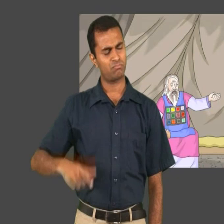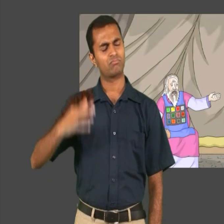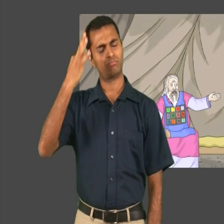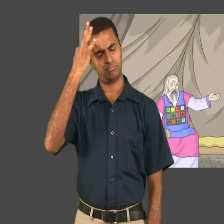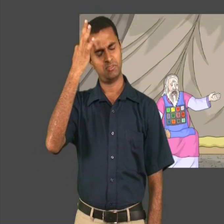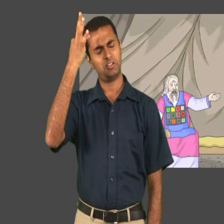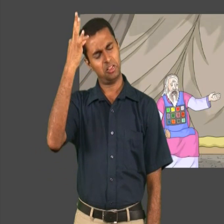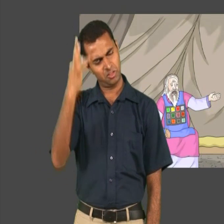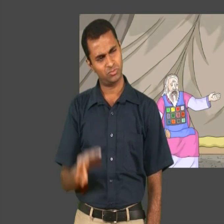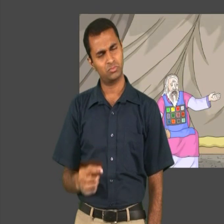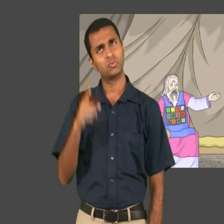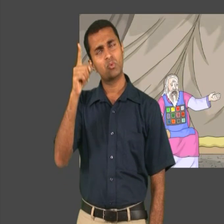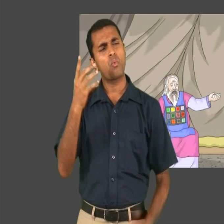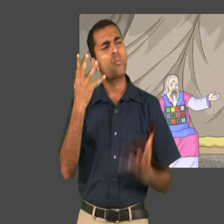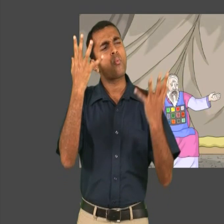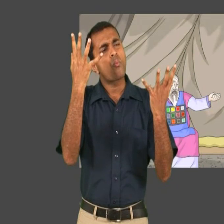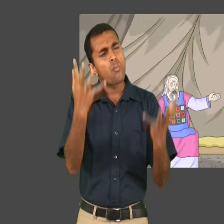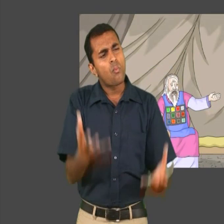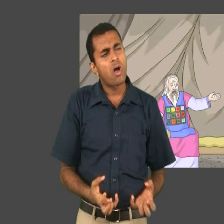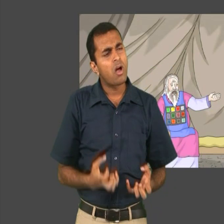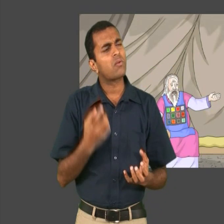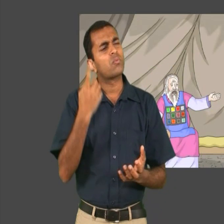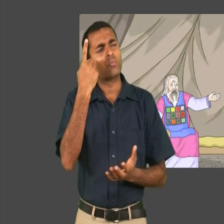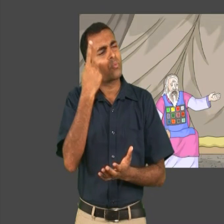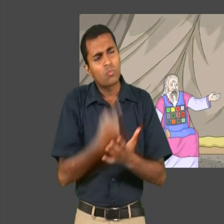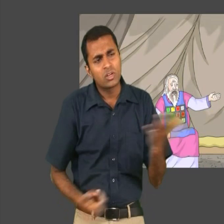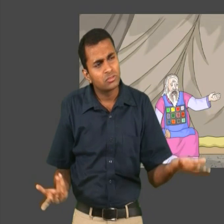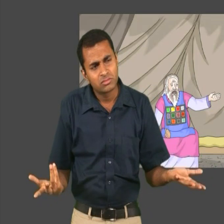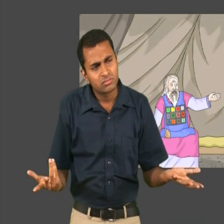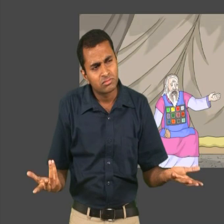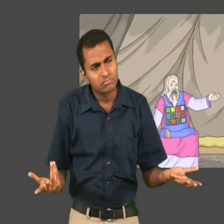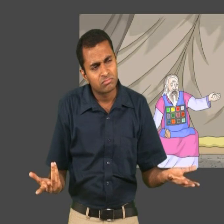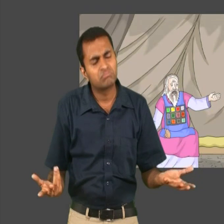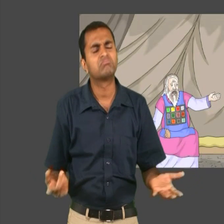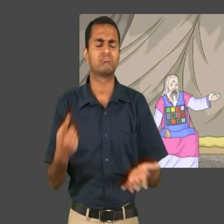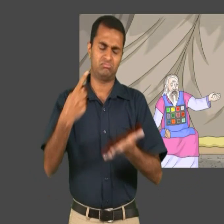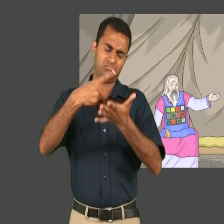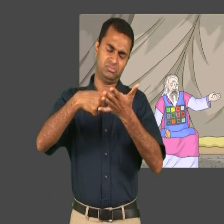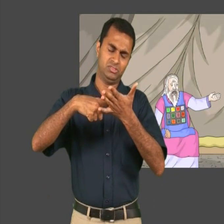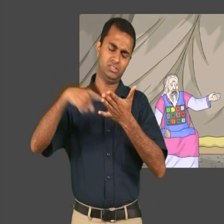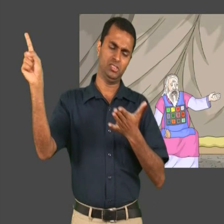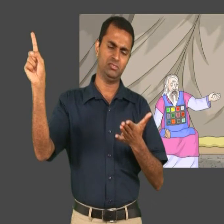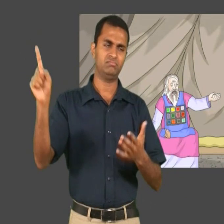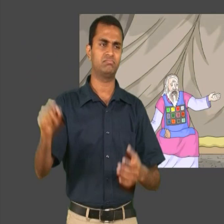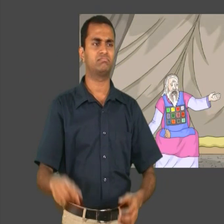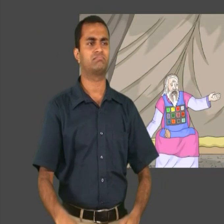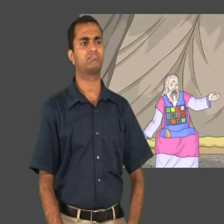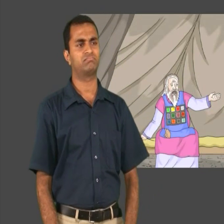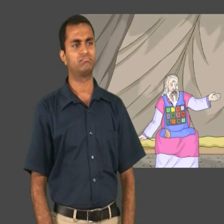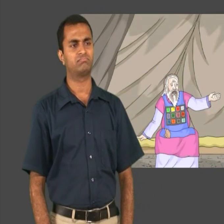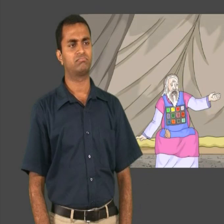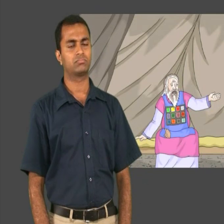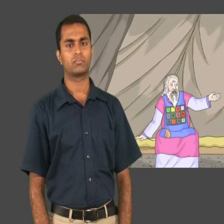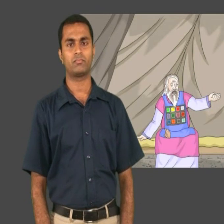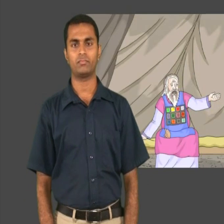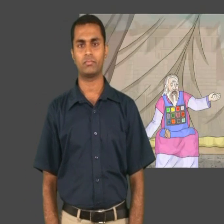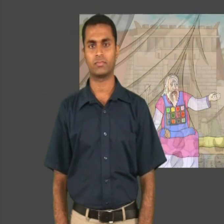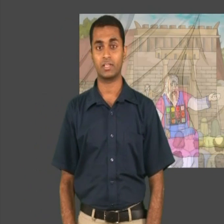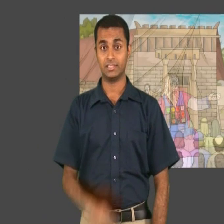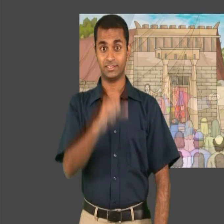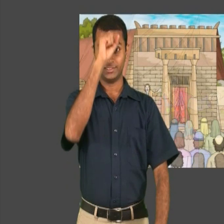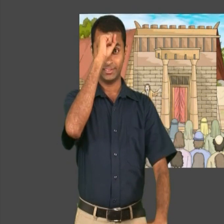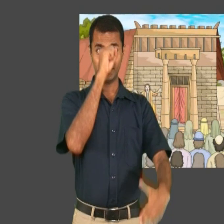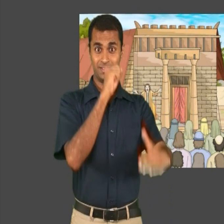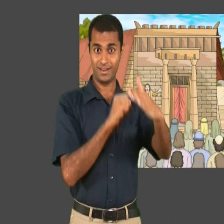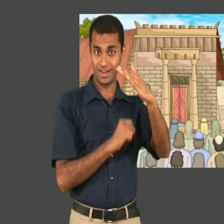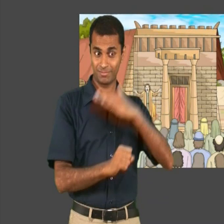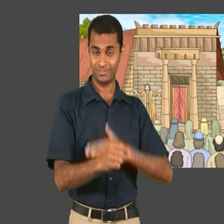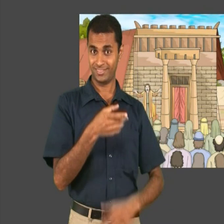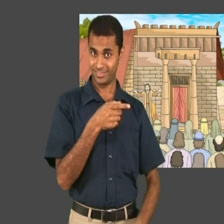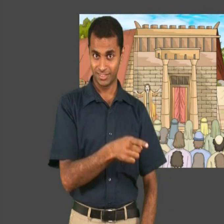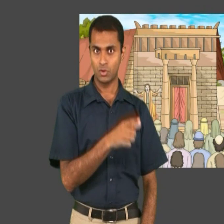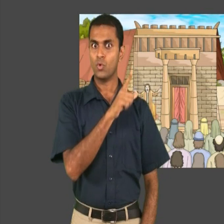“Let Him do what is good in His eyes.”